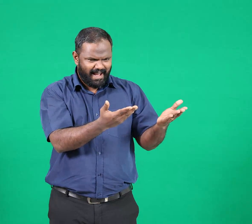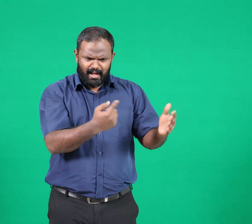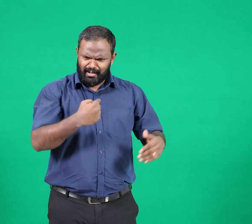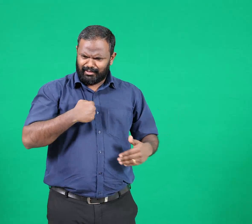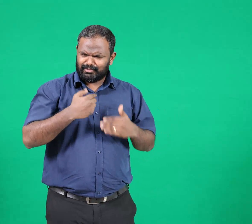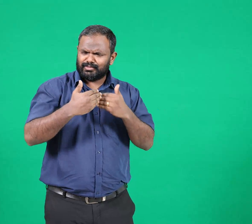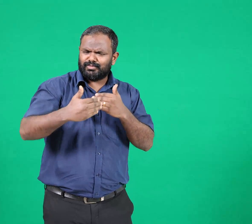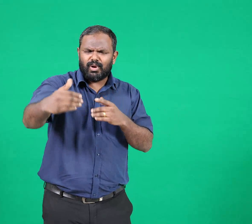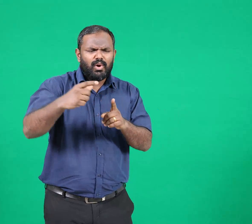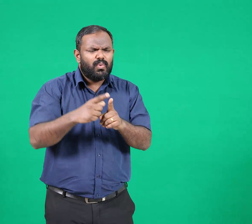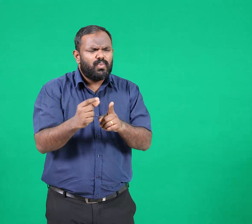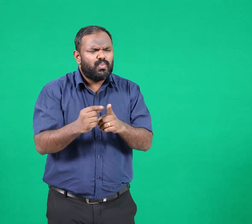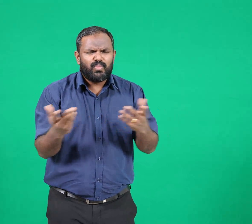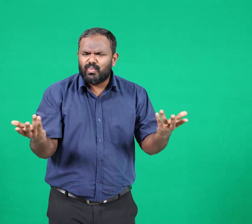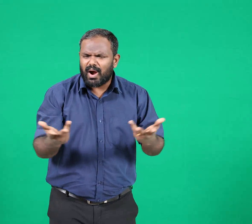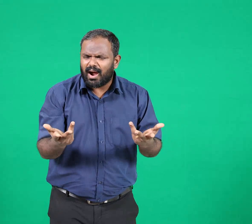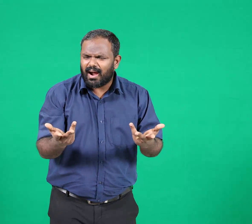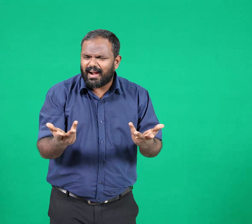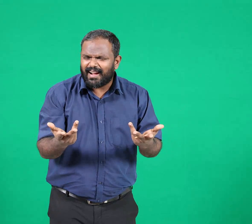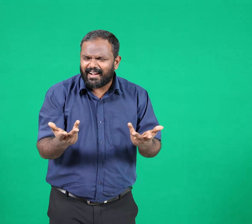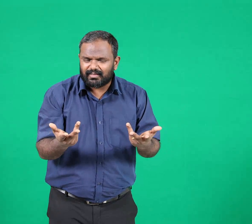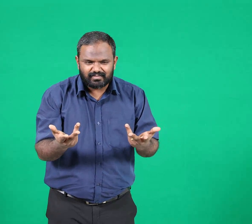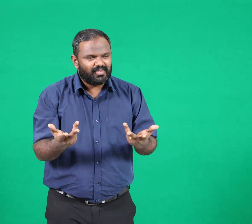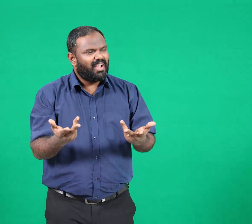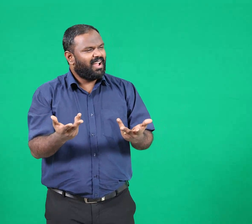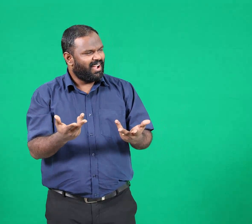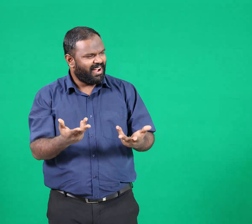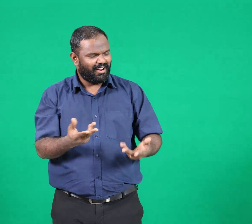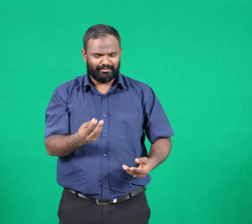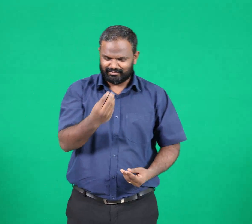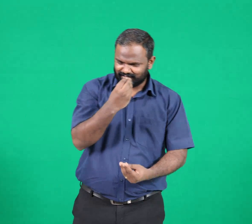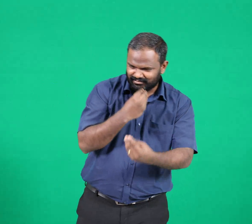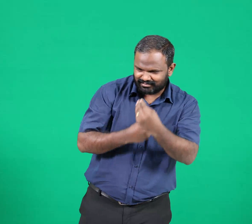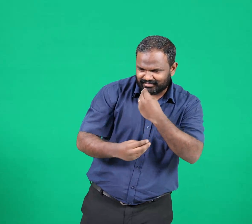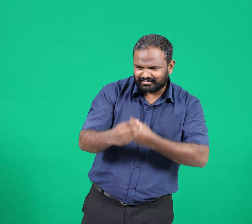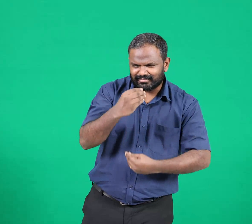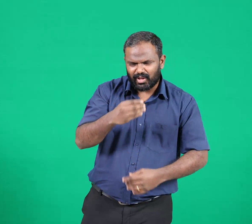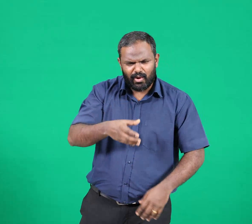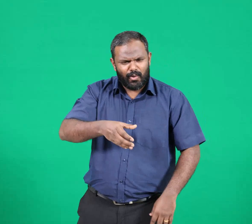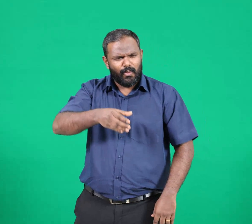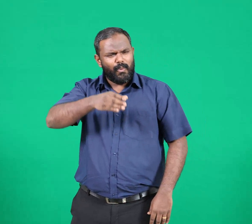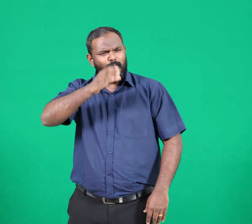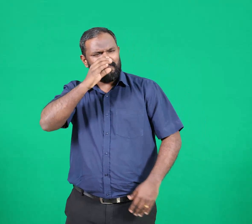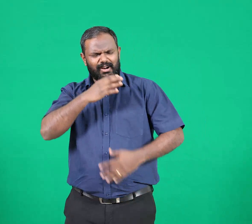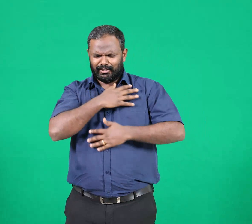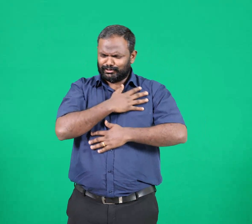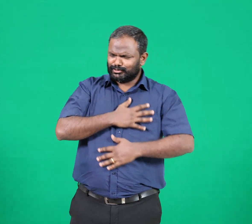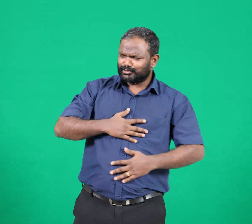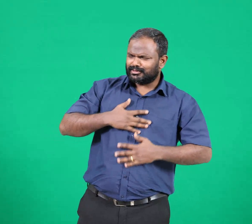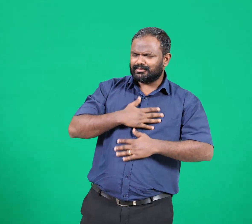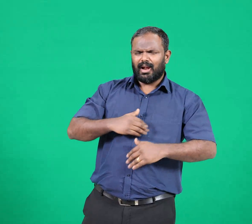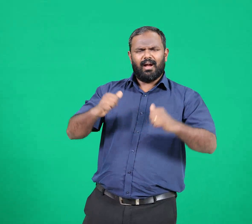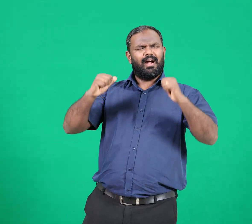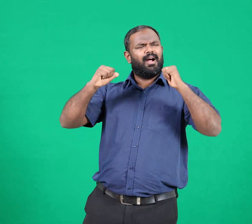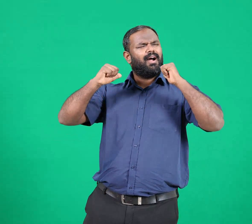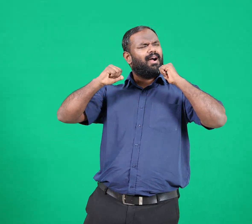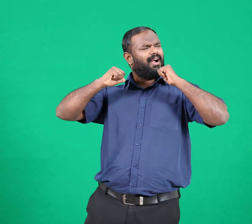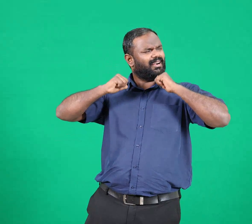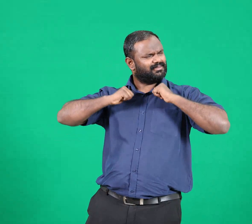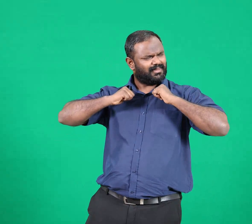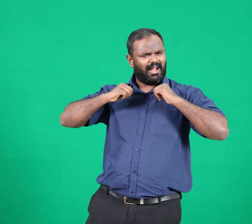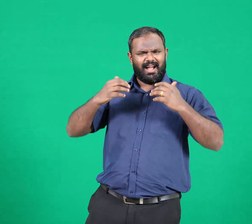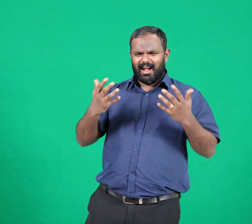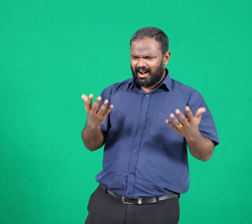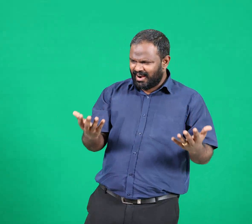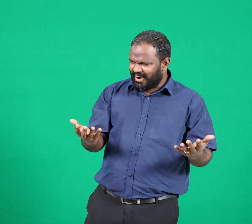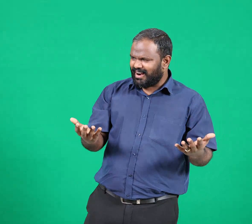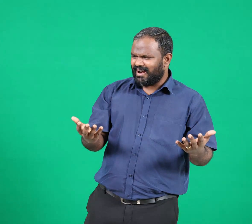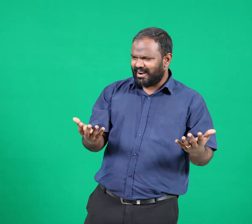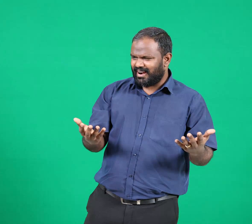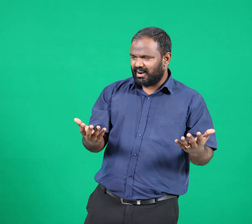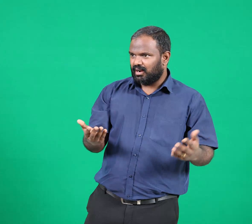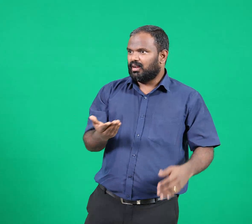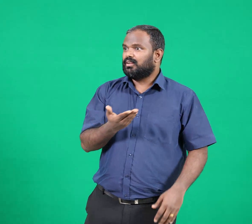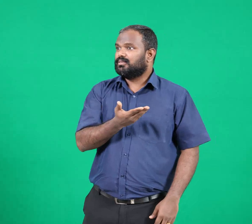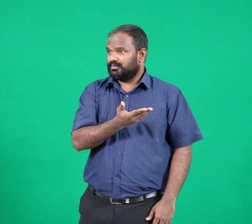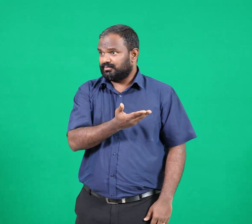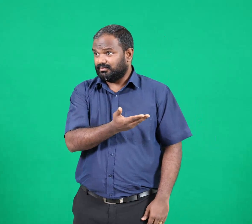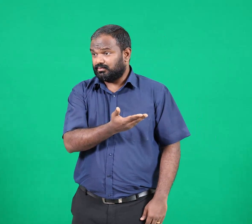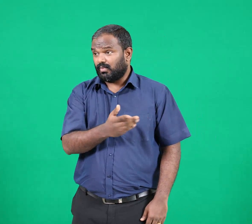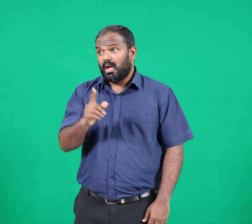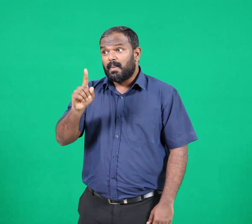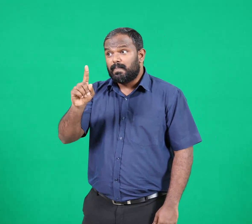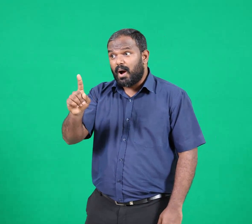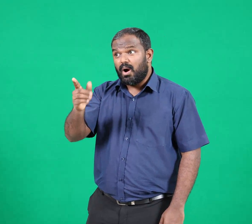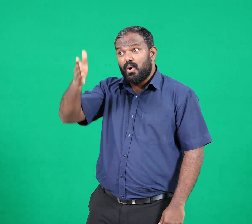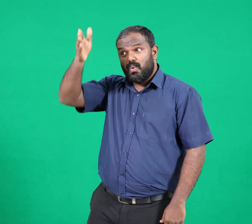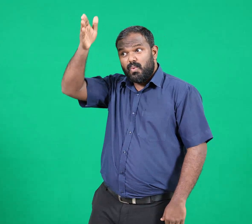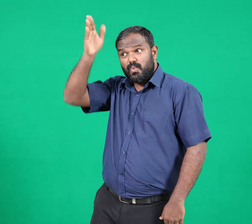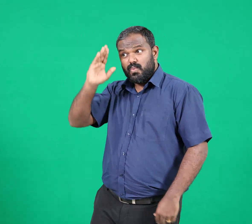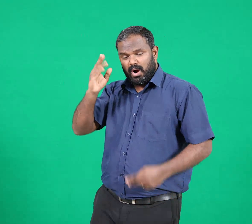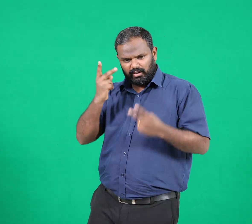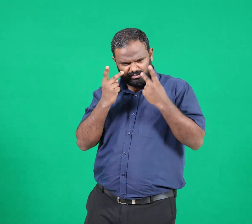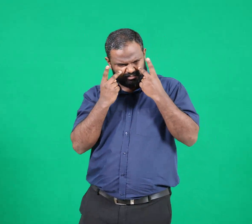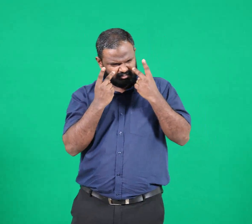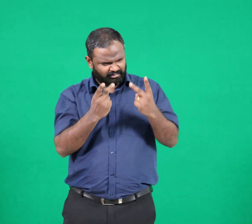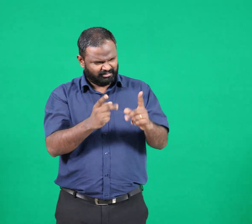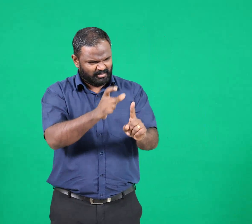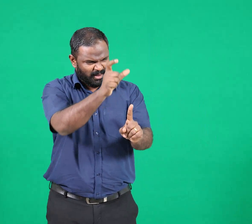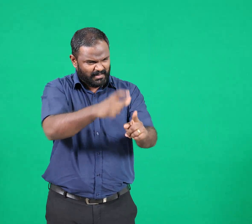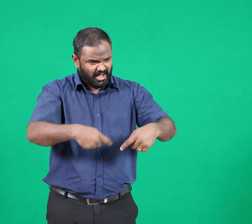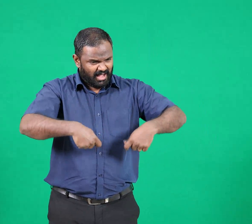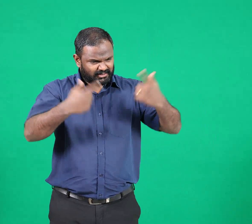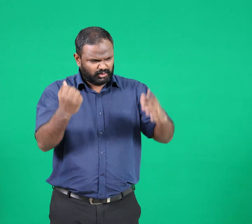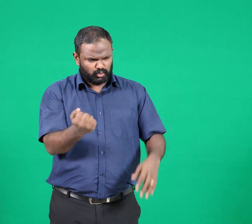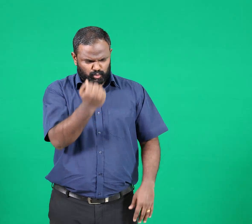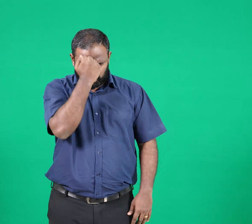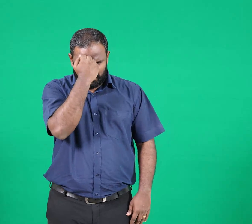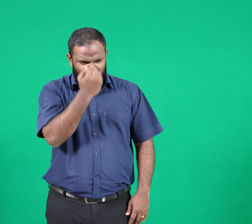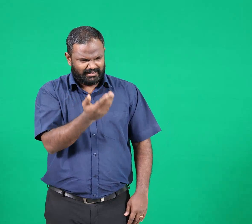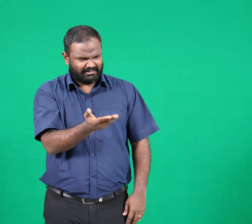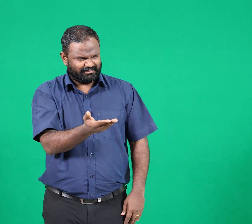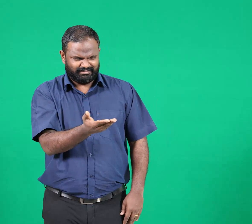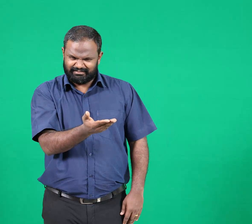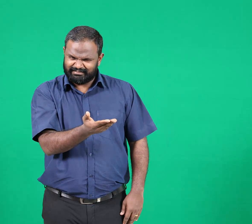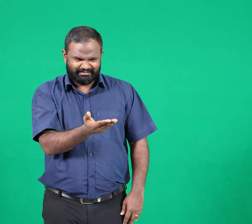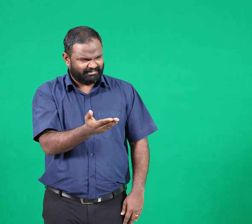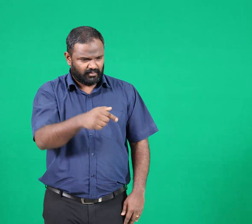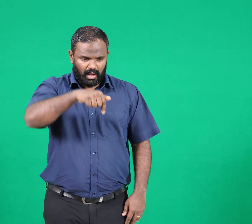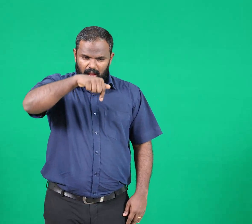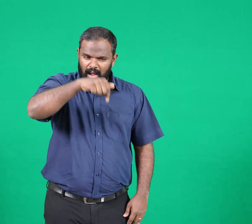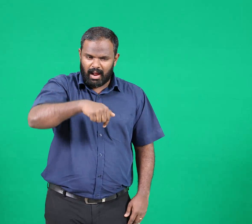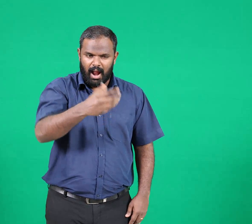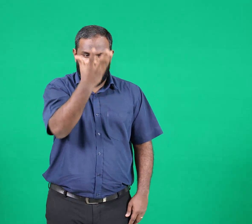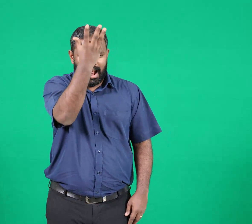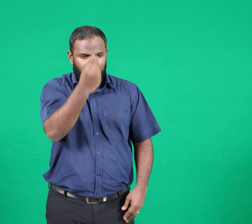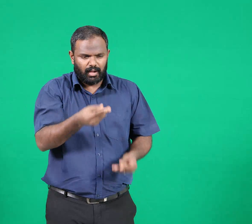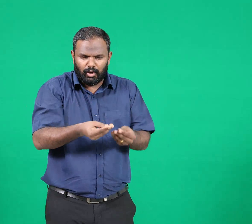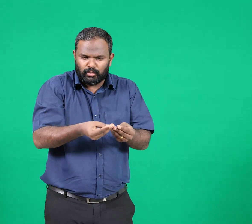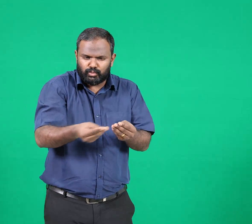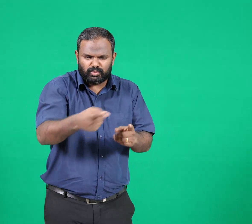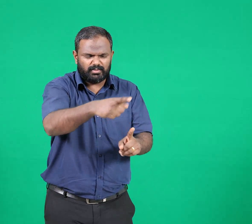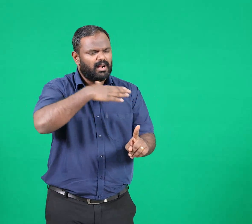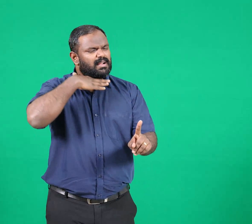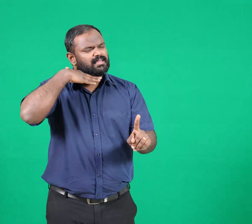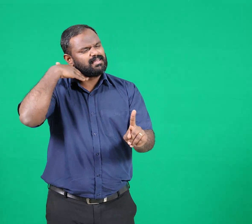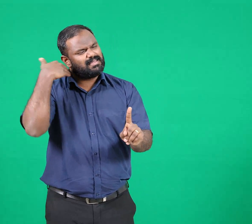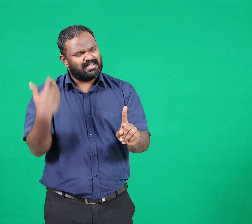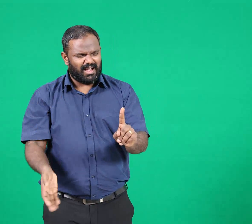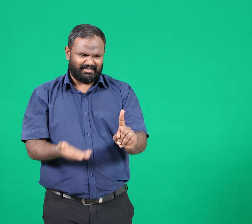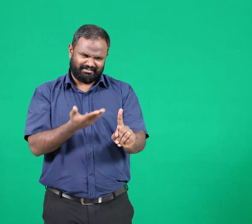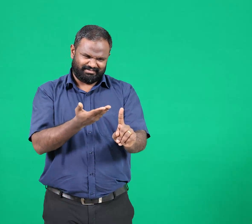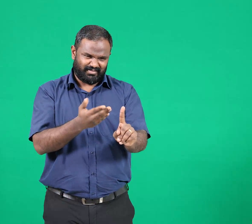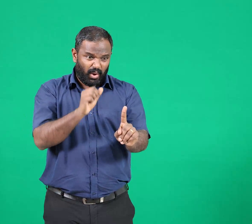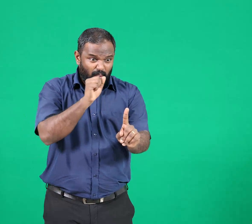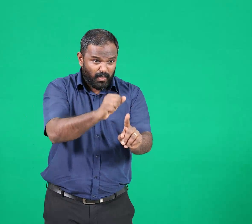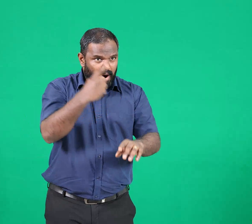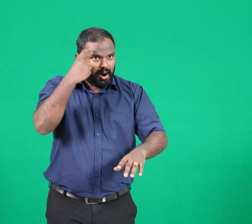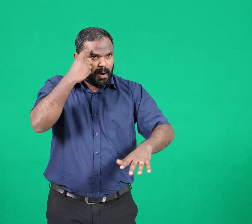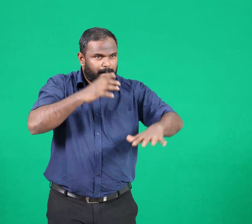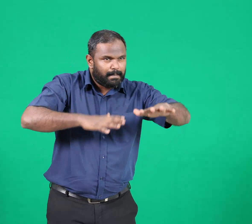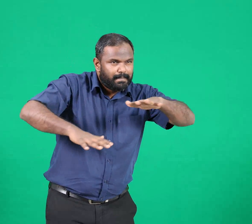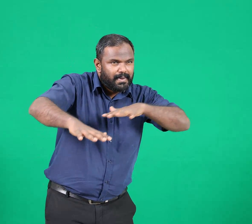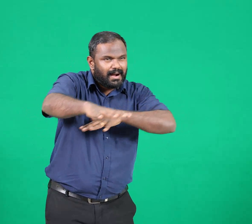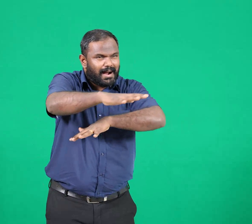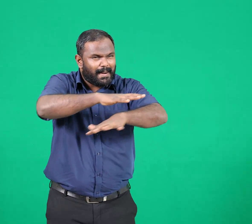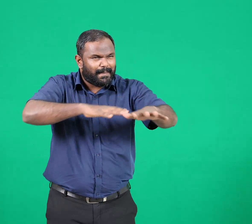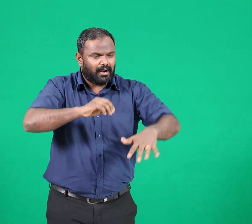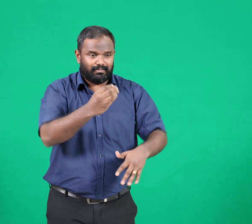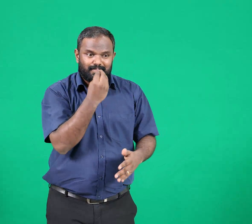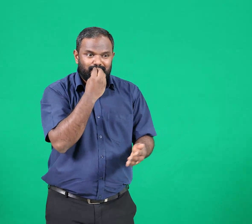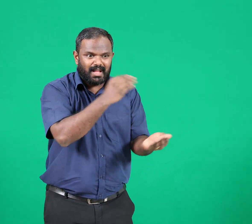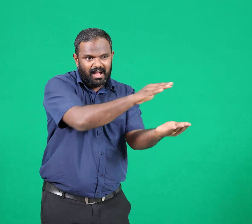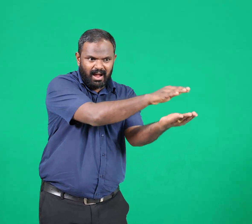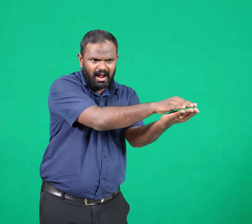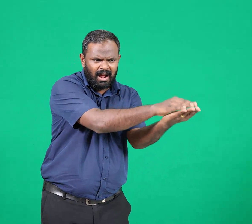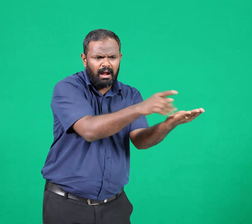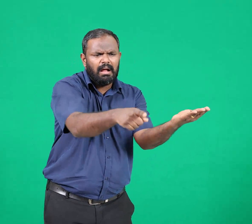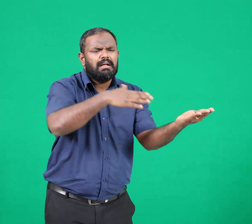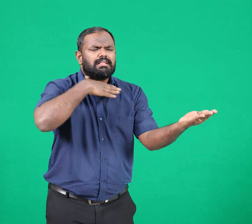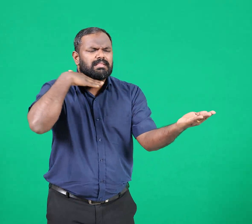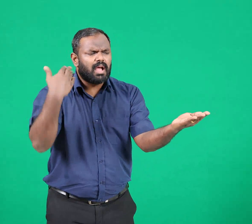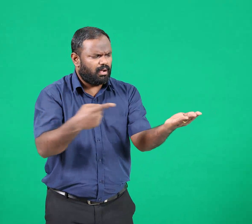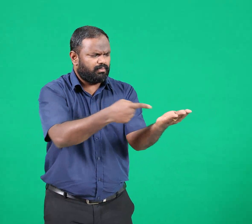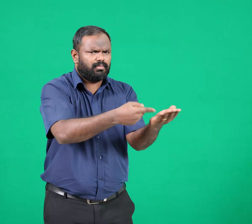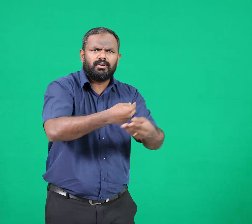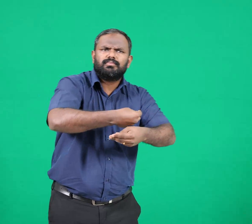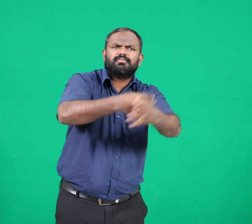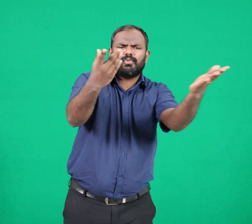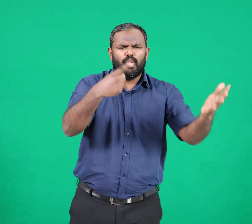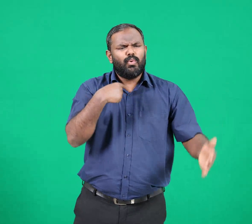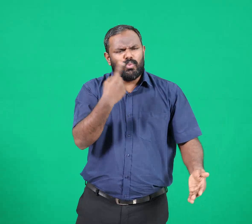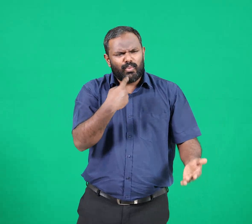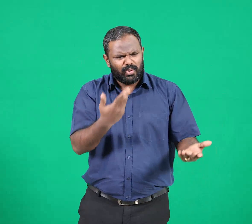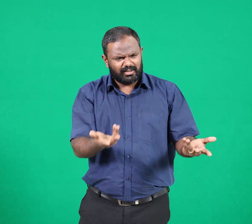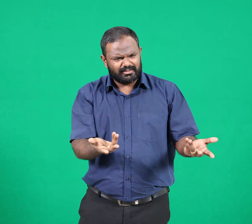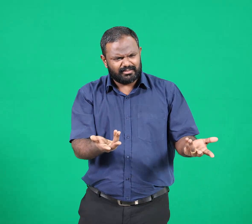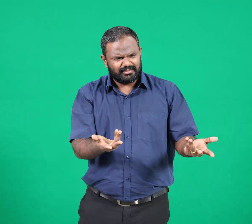Eat, drink, and be merry!"' But God said to him, ' You fool! This very night your life will be required of you.